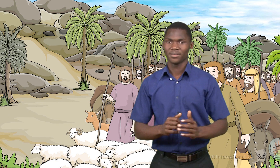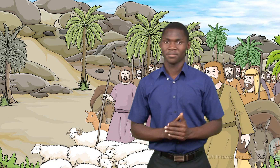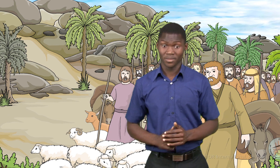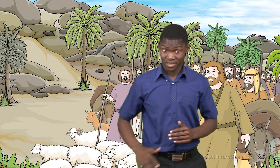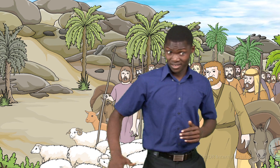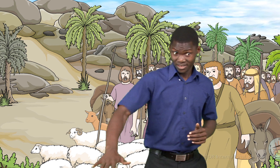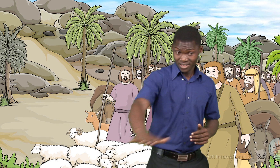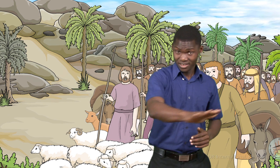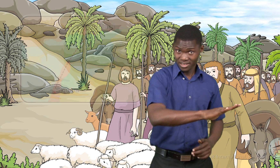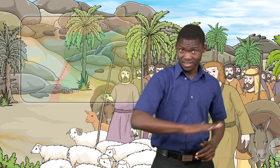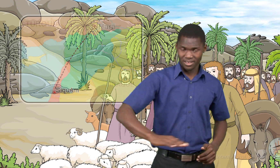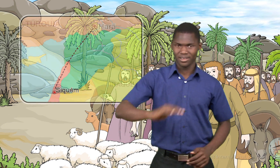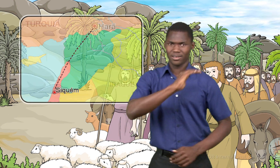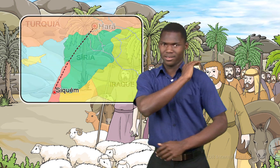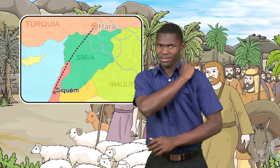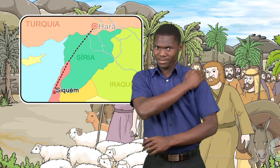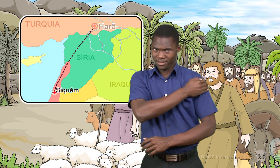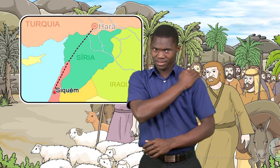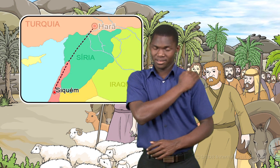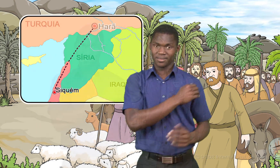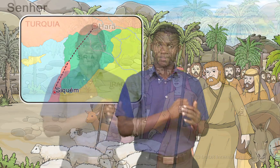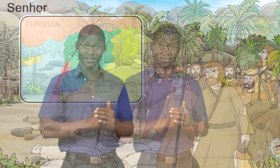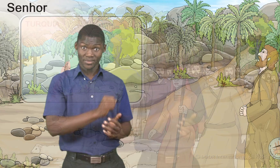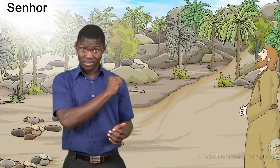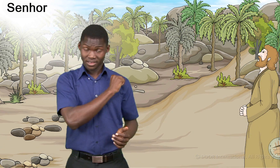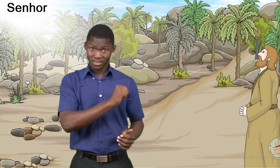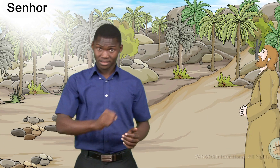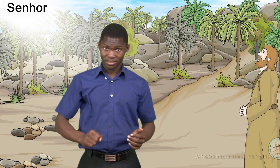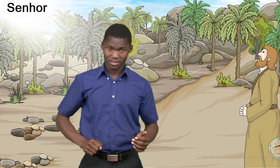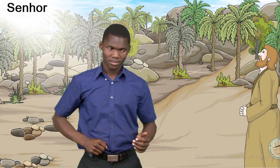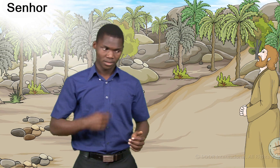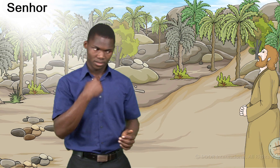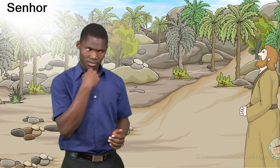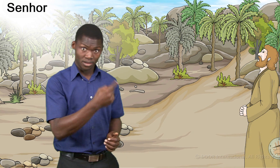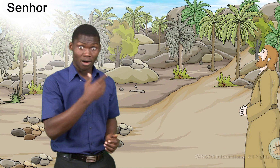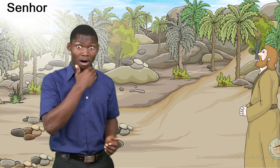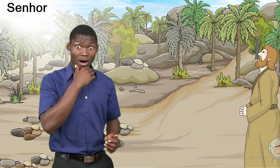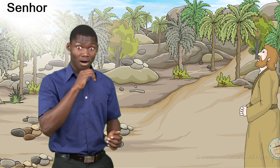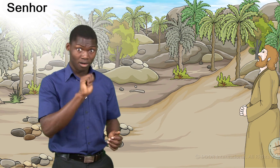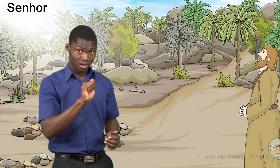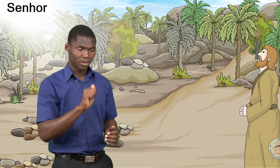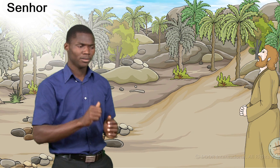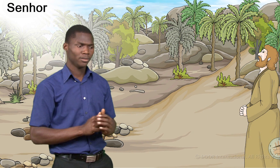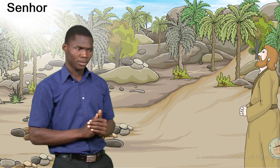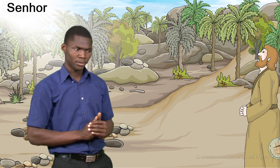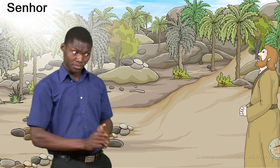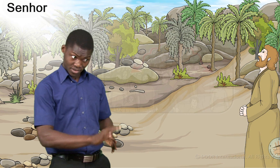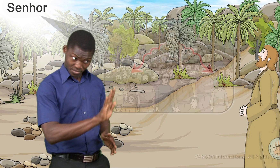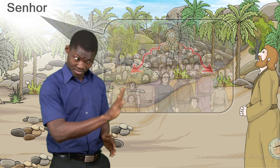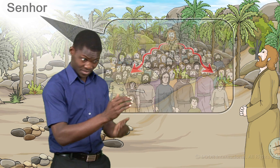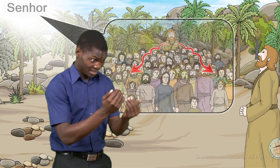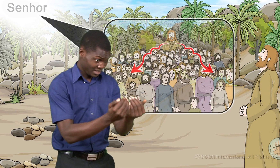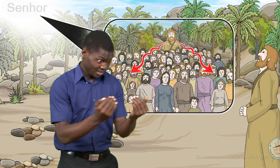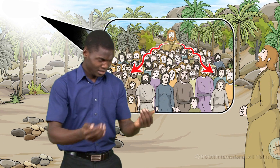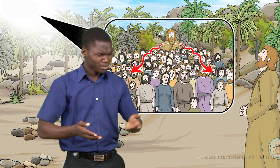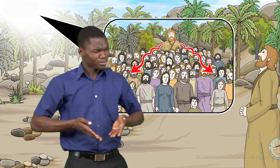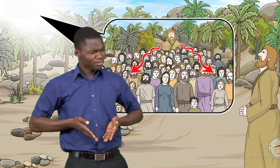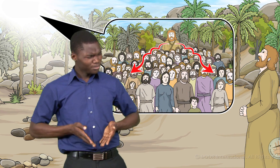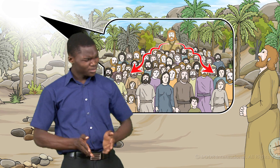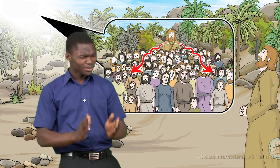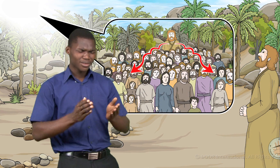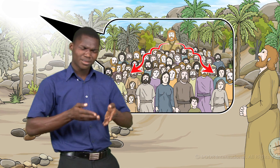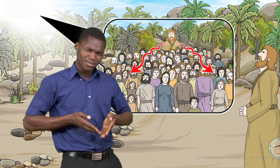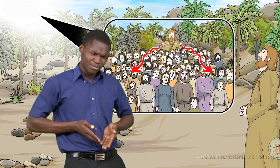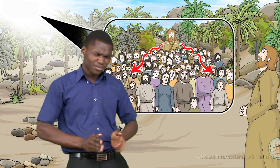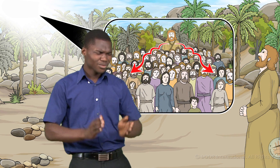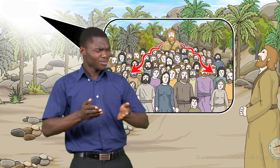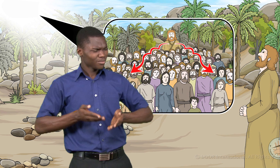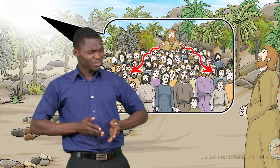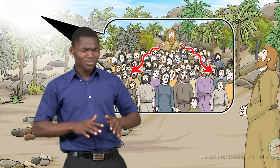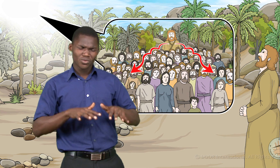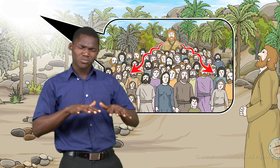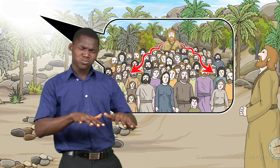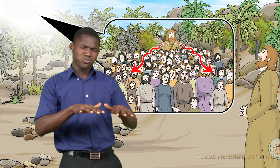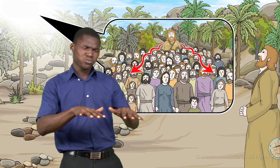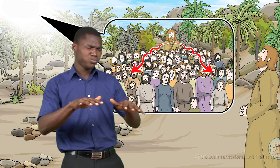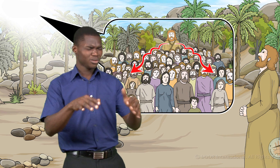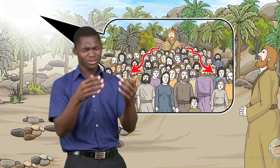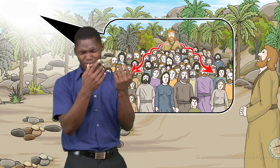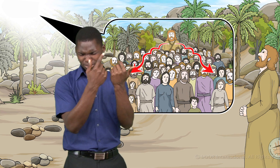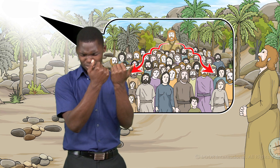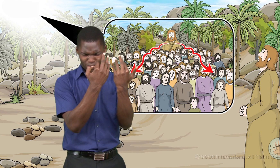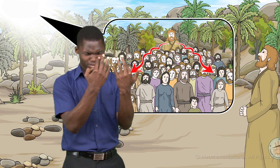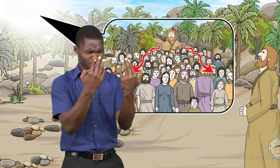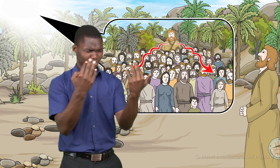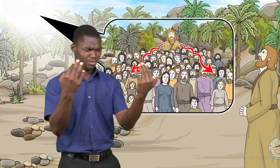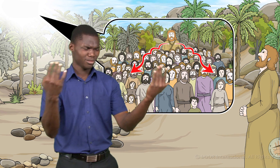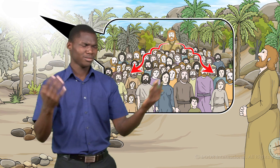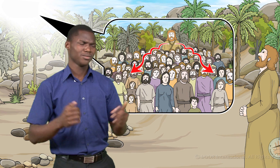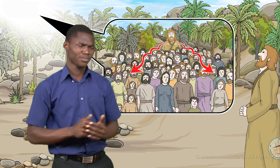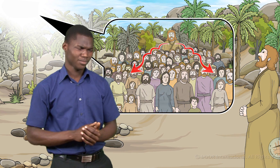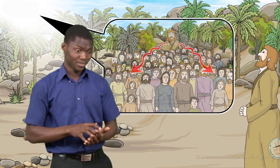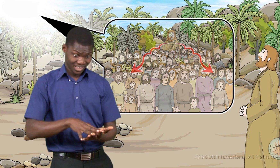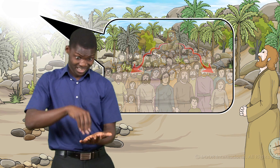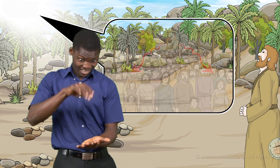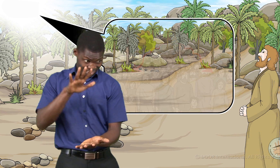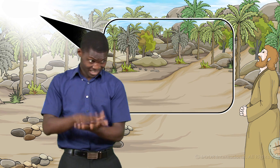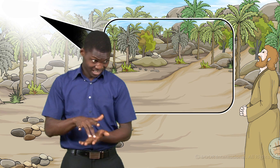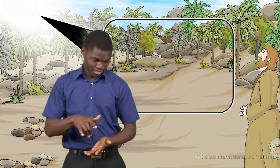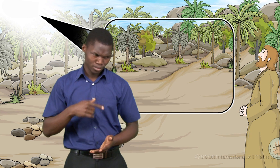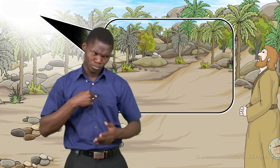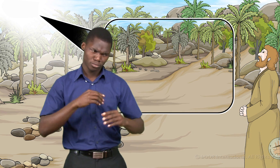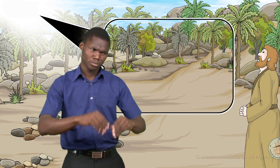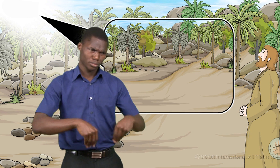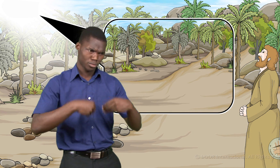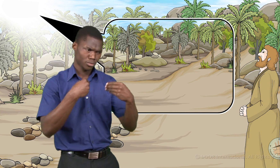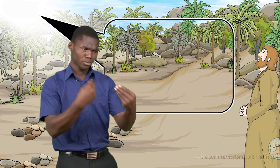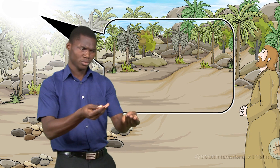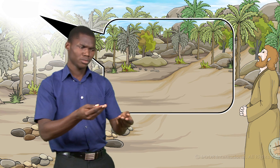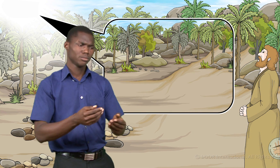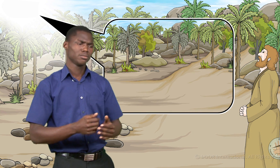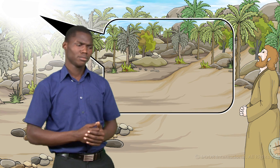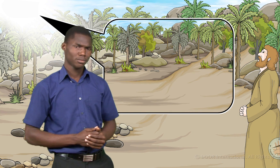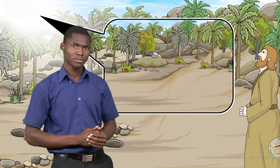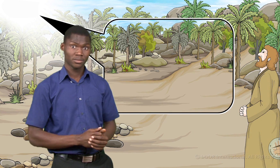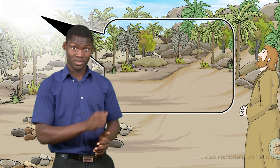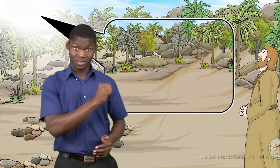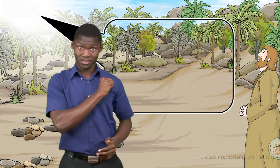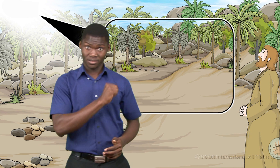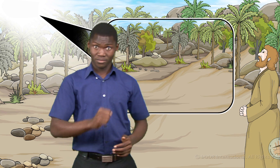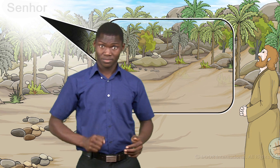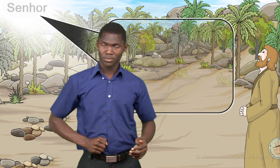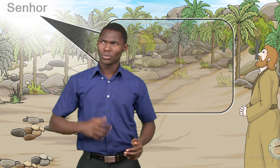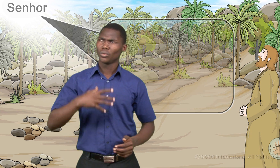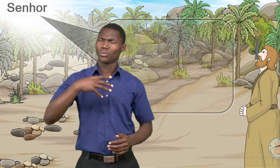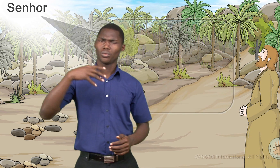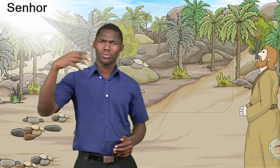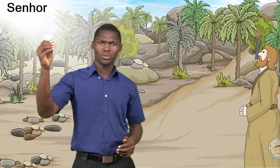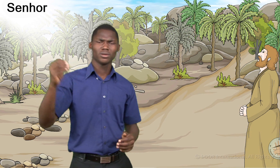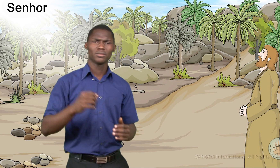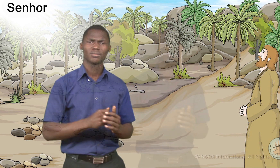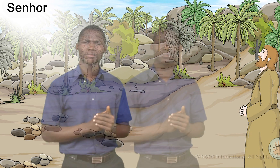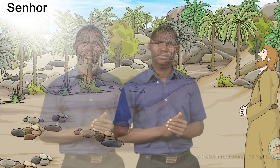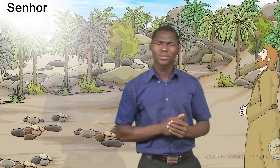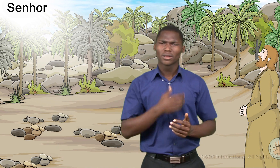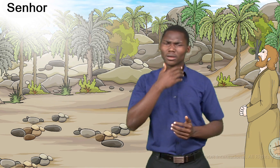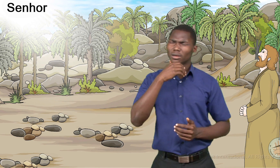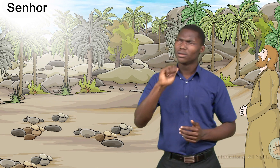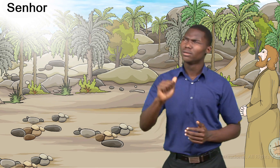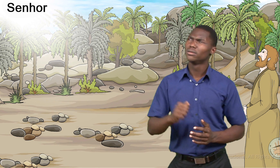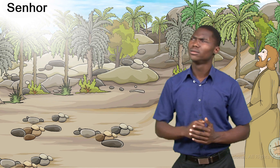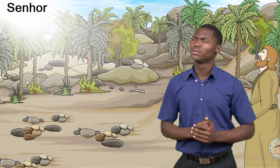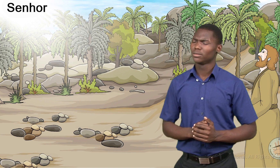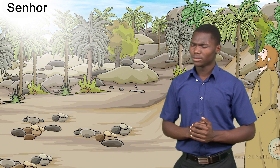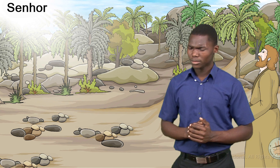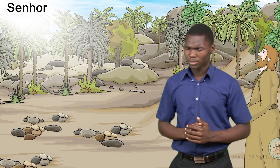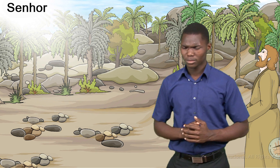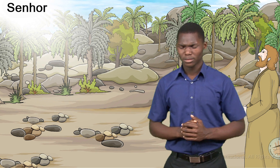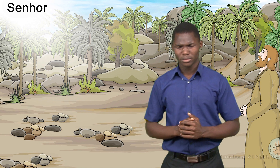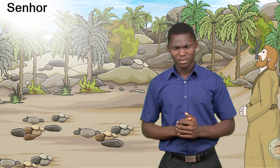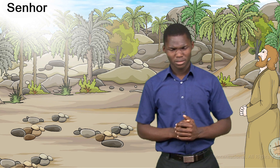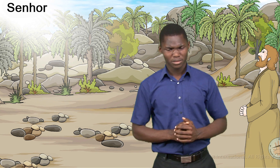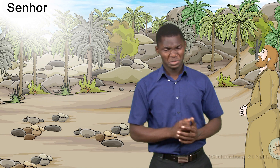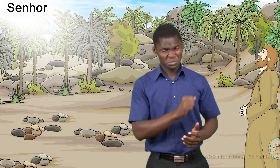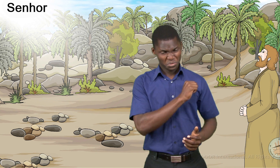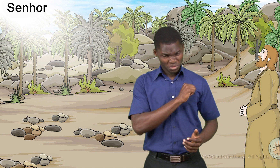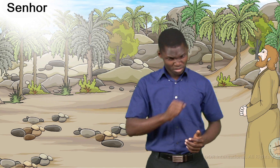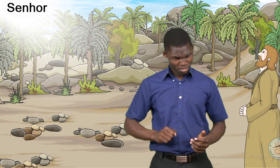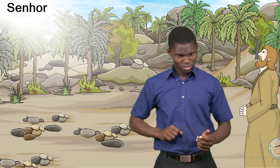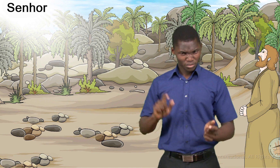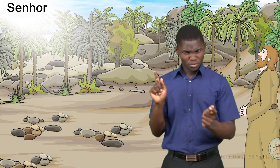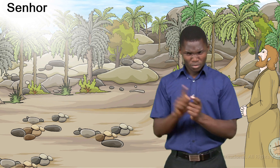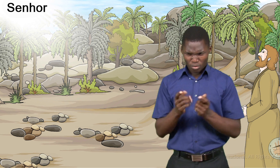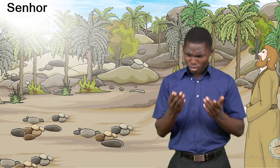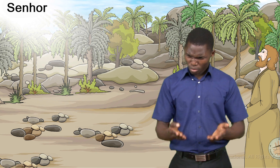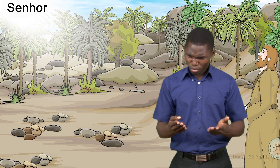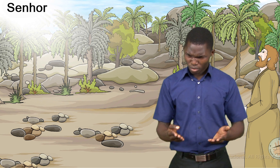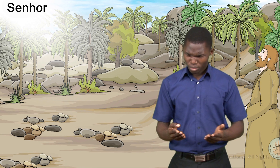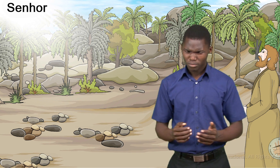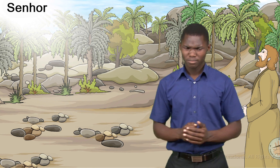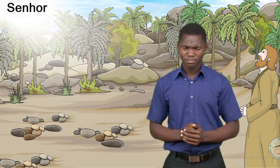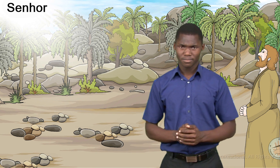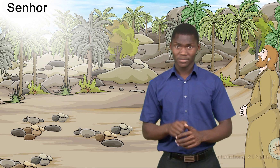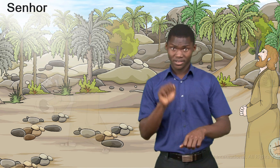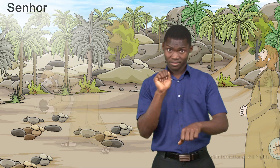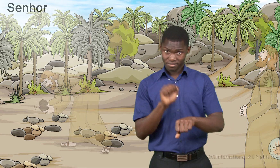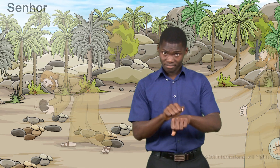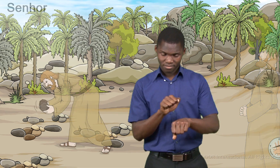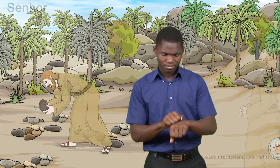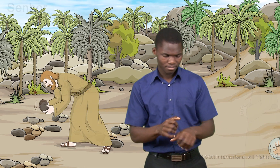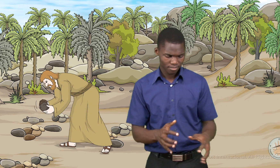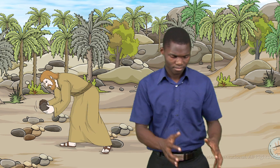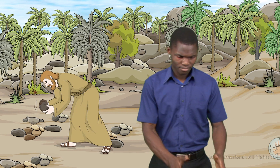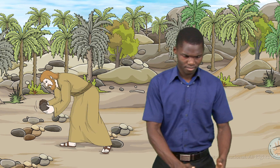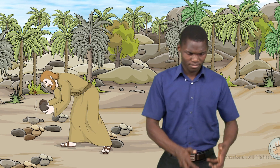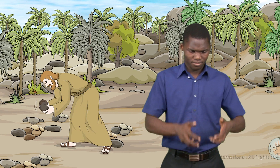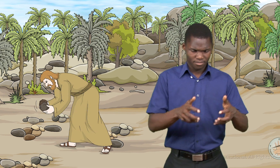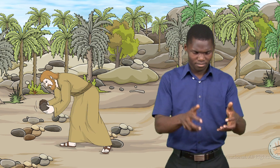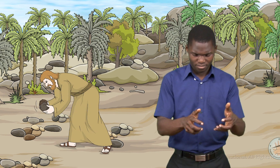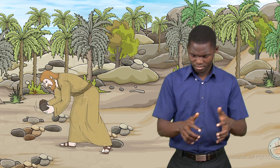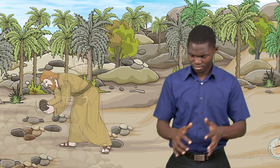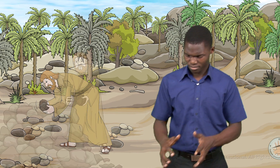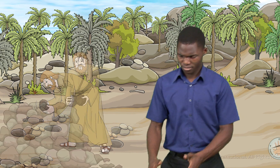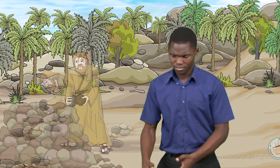Then the LORD appeared to Abram and said, “I will give this land to your offspring.”